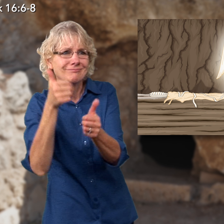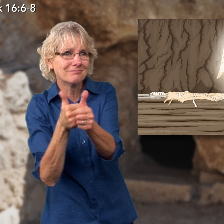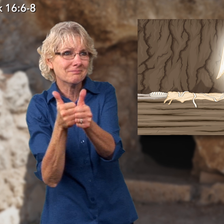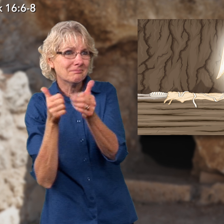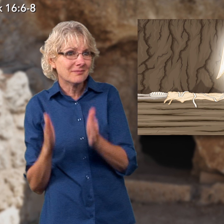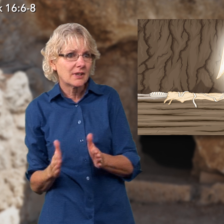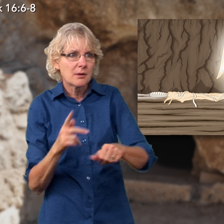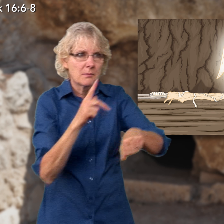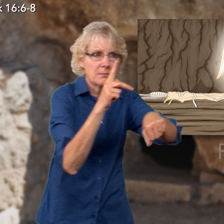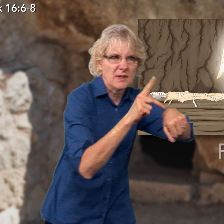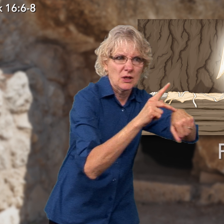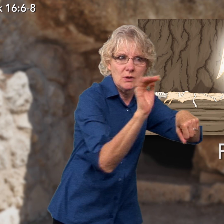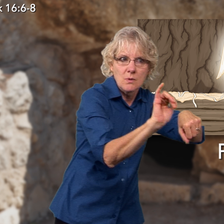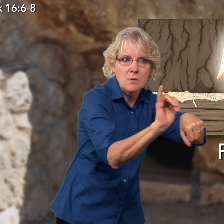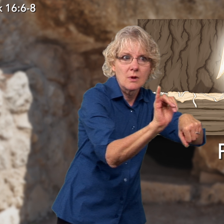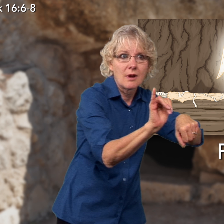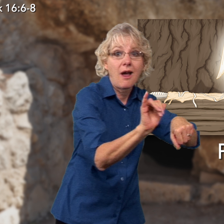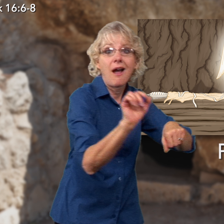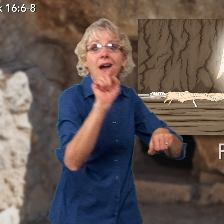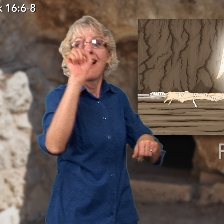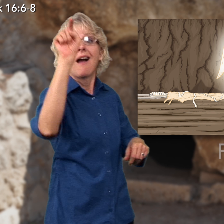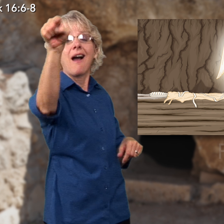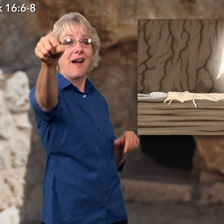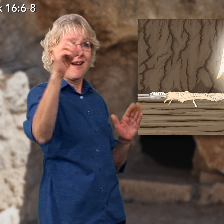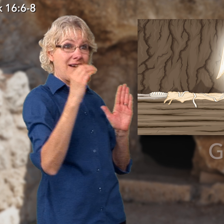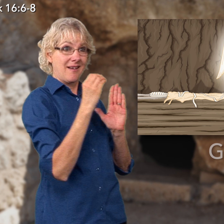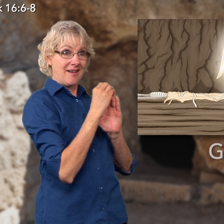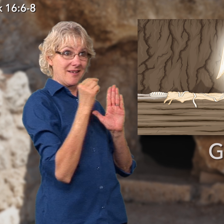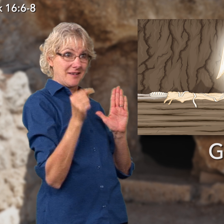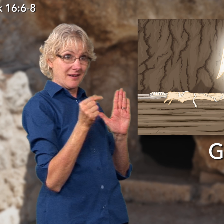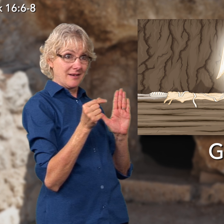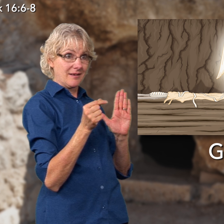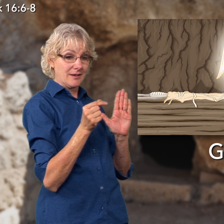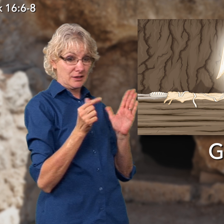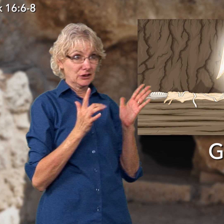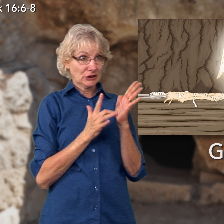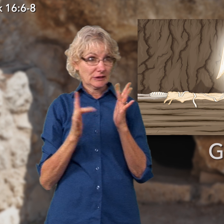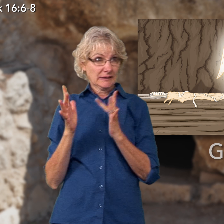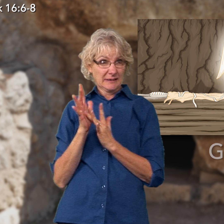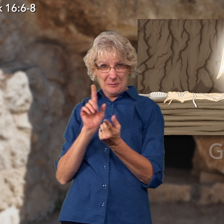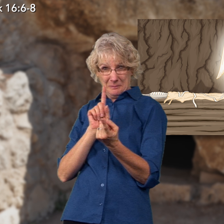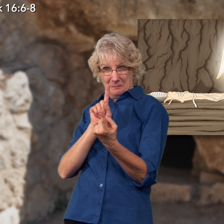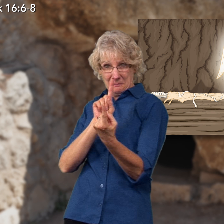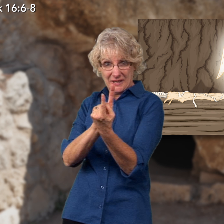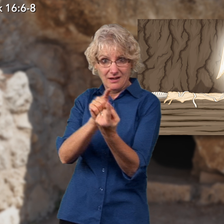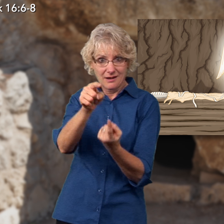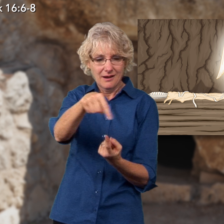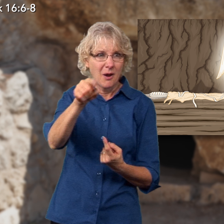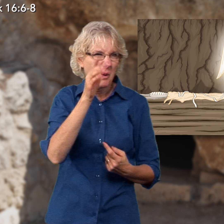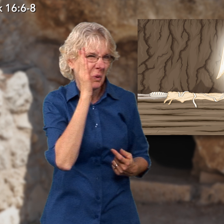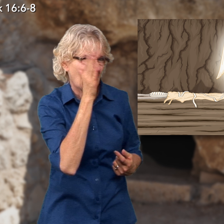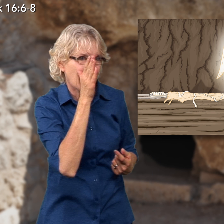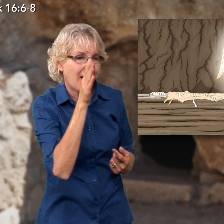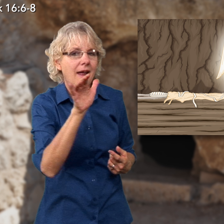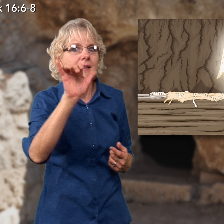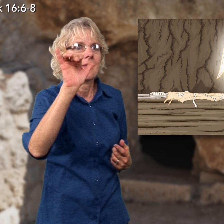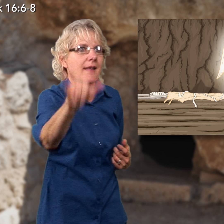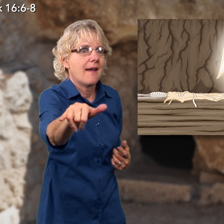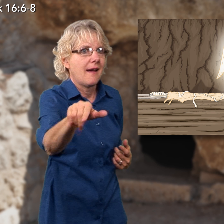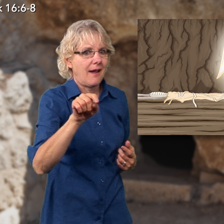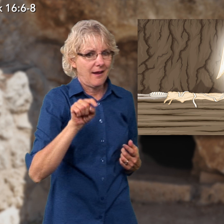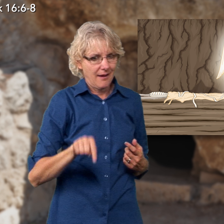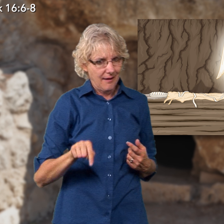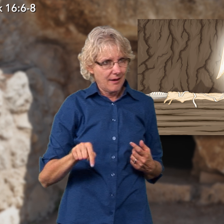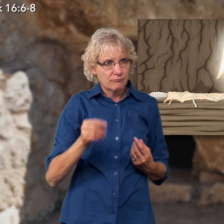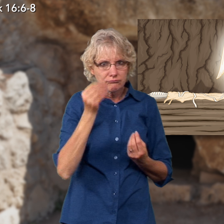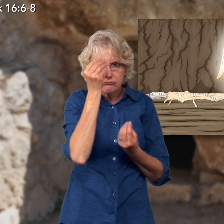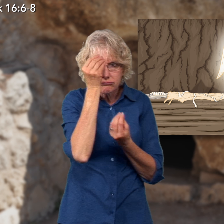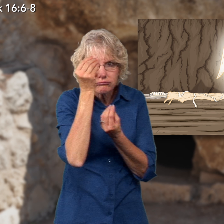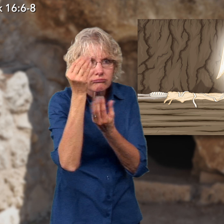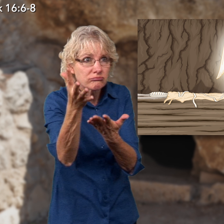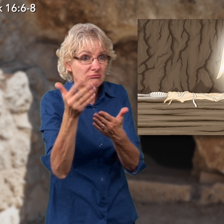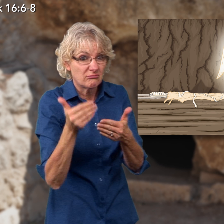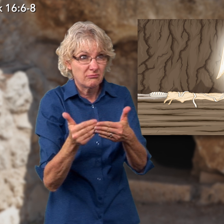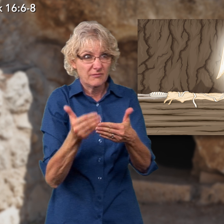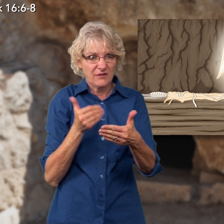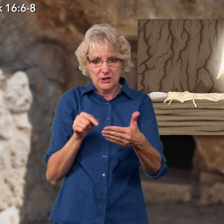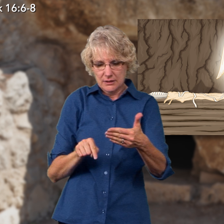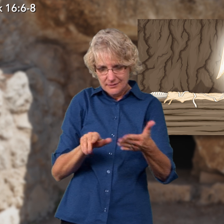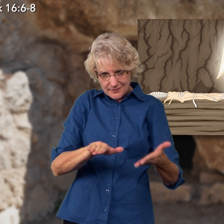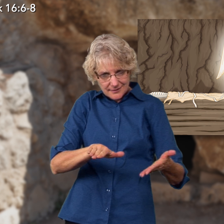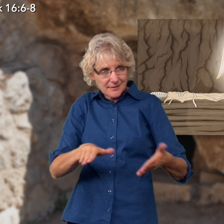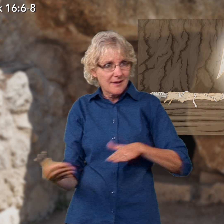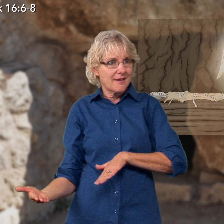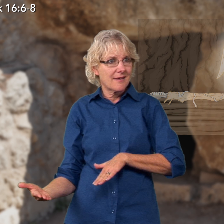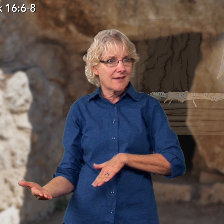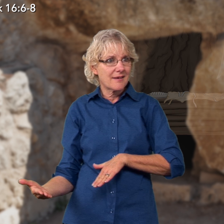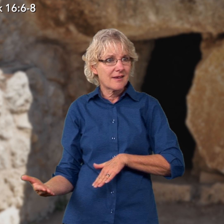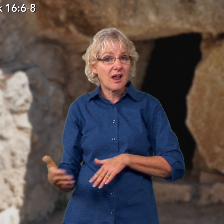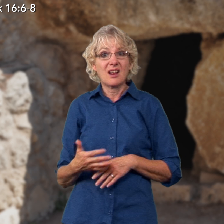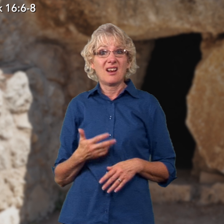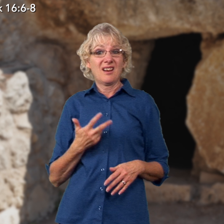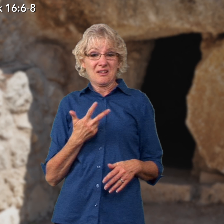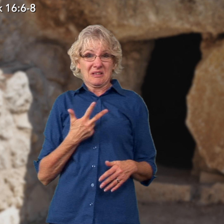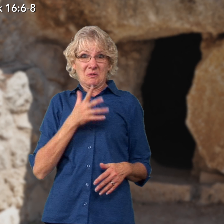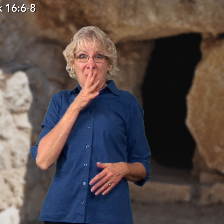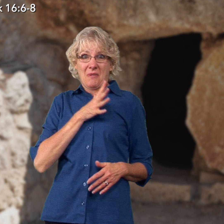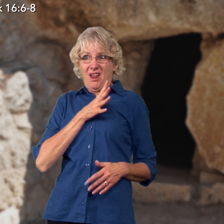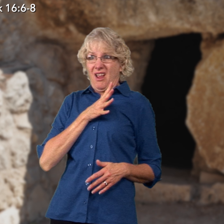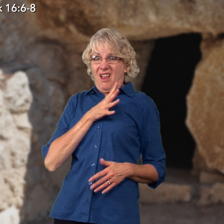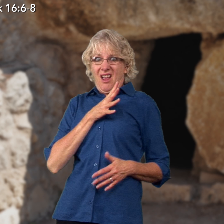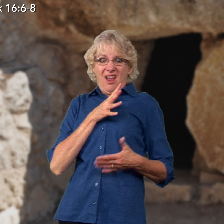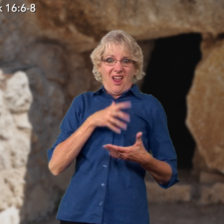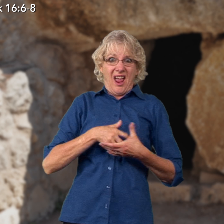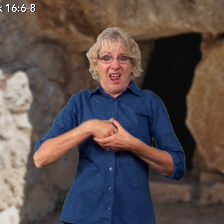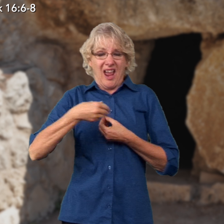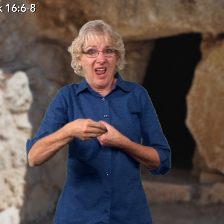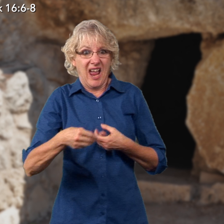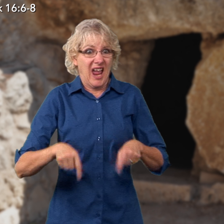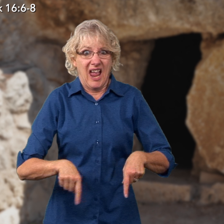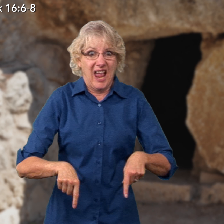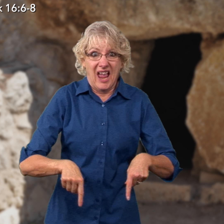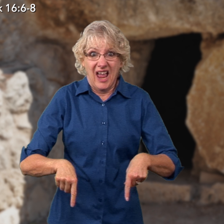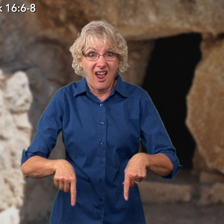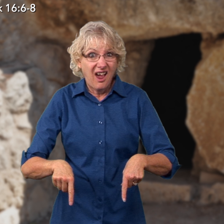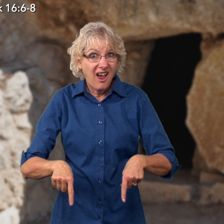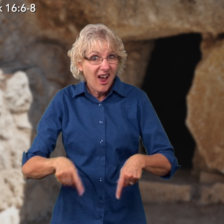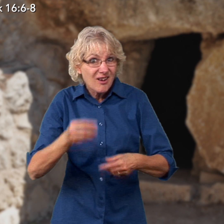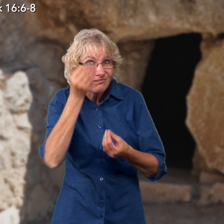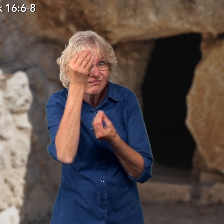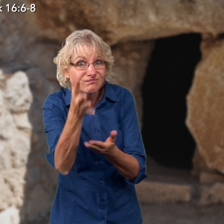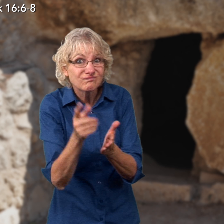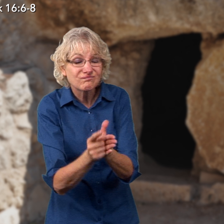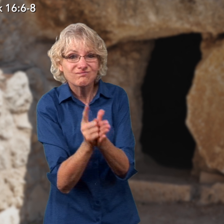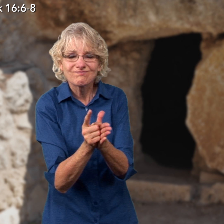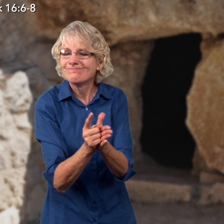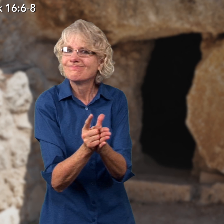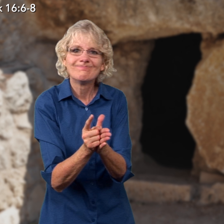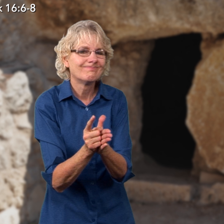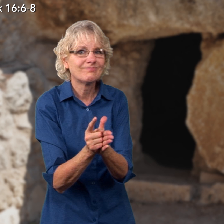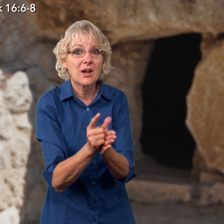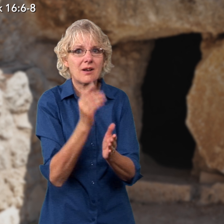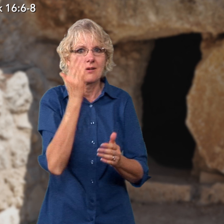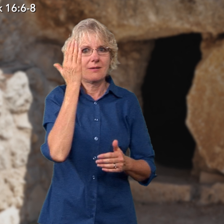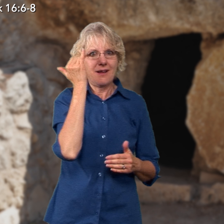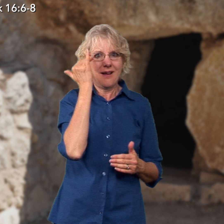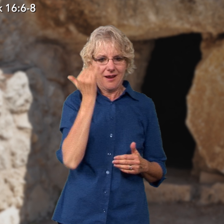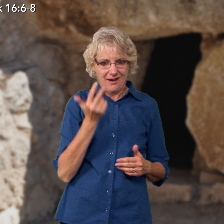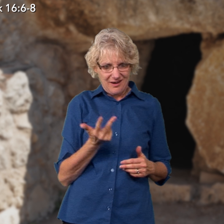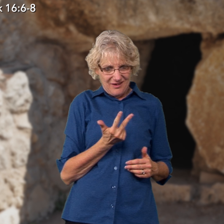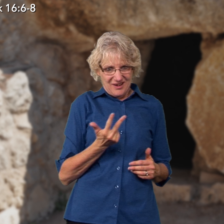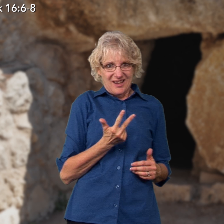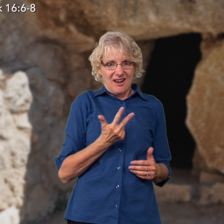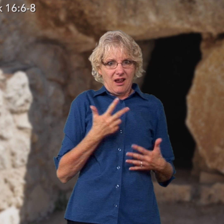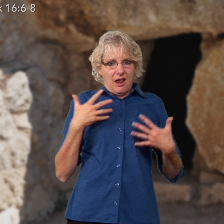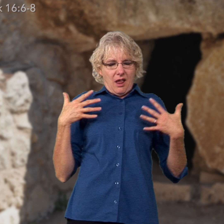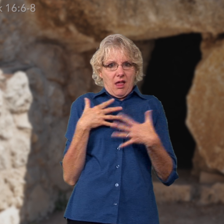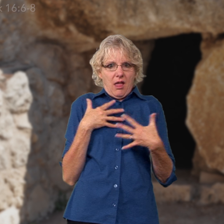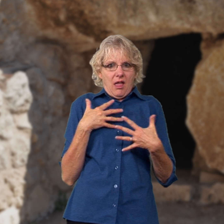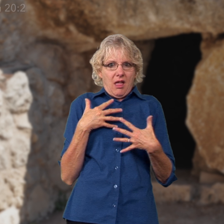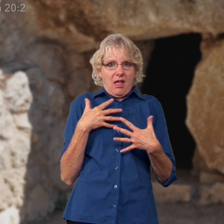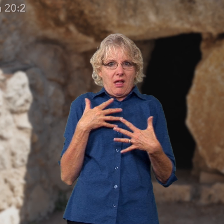There you will see Him, just as He told you.’” So the women left the tomb and ran away, trembling and bewildered.